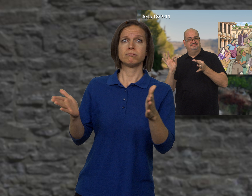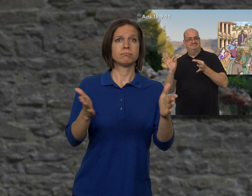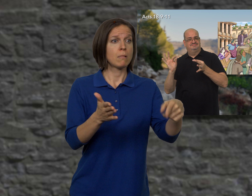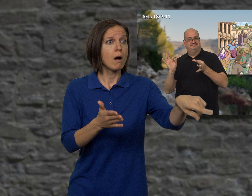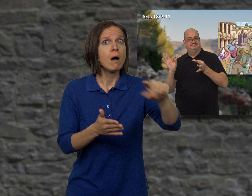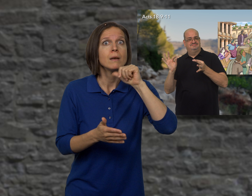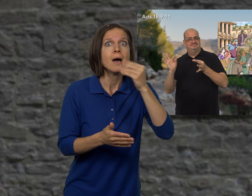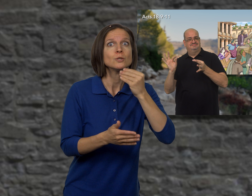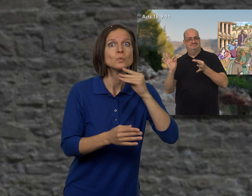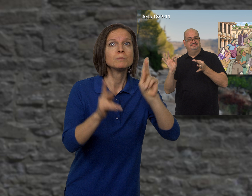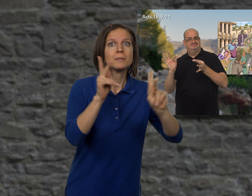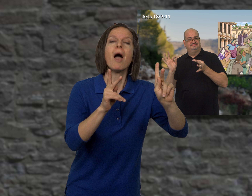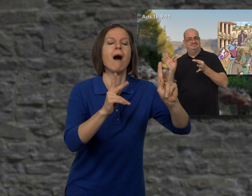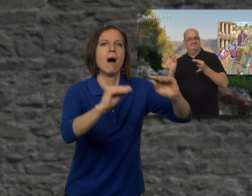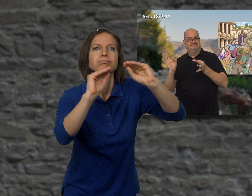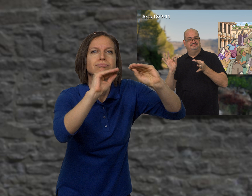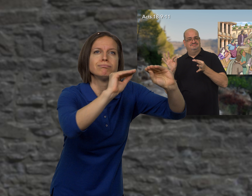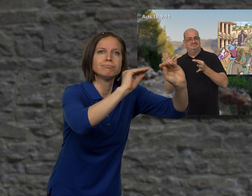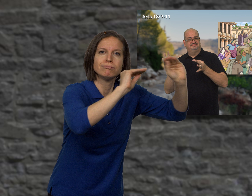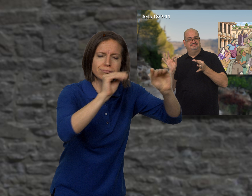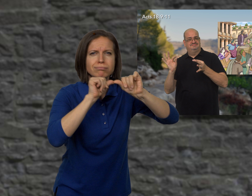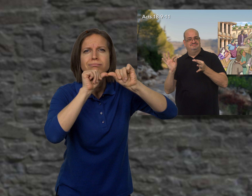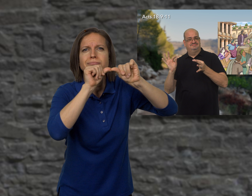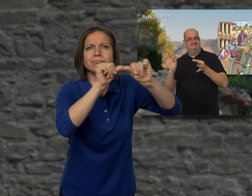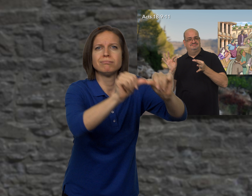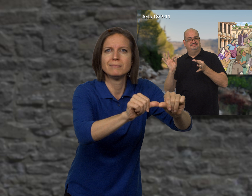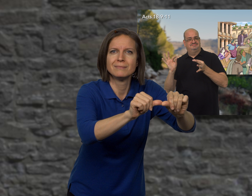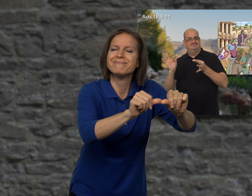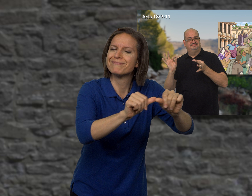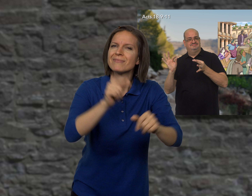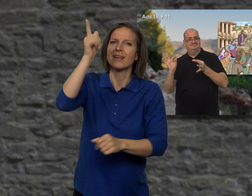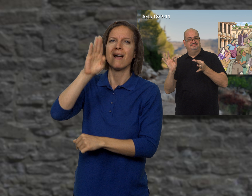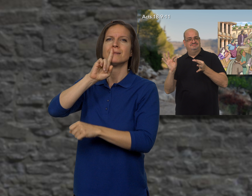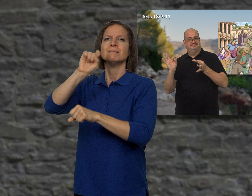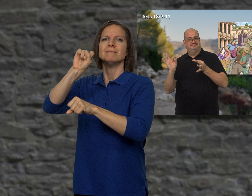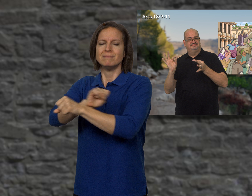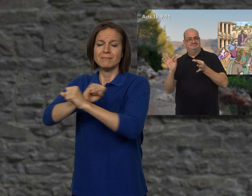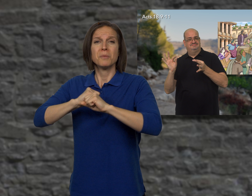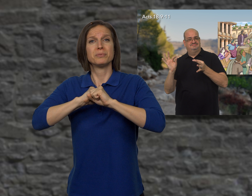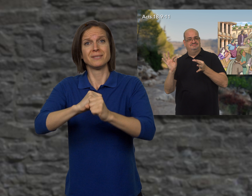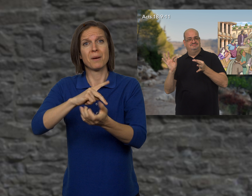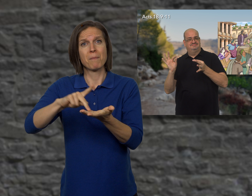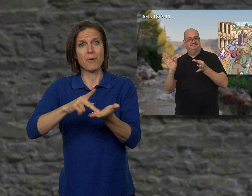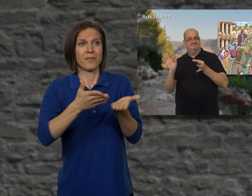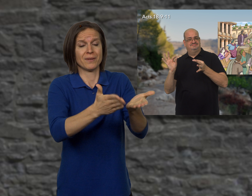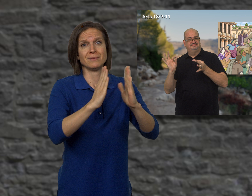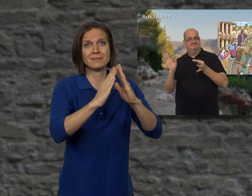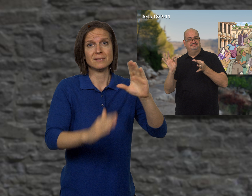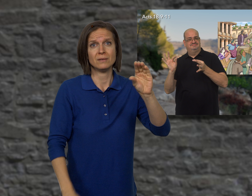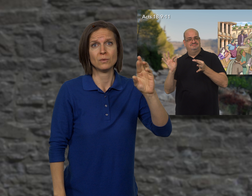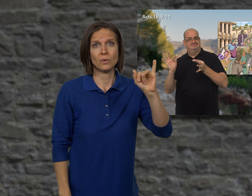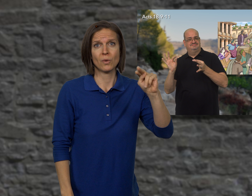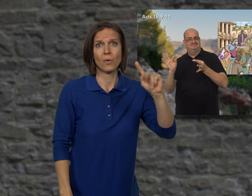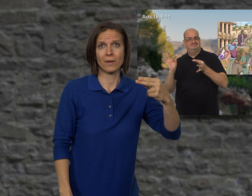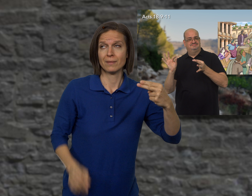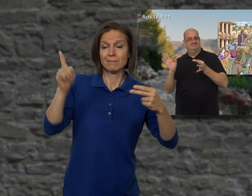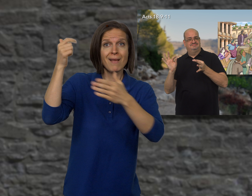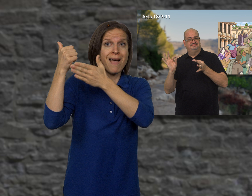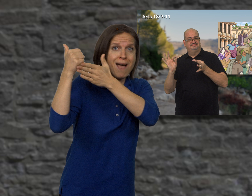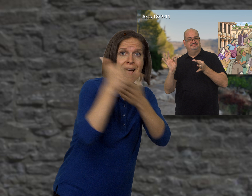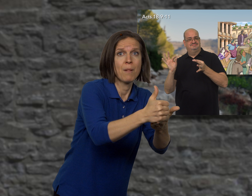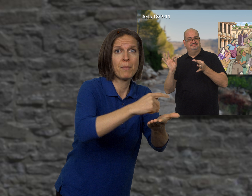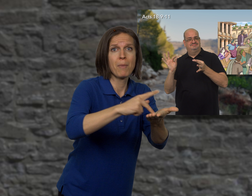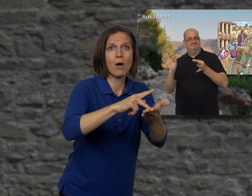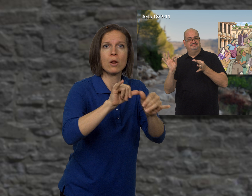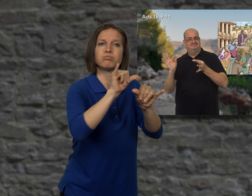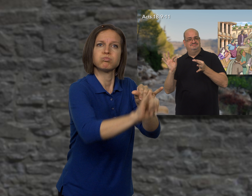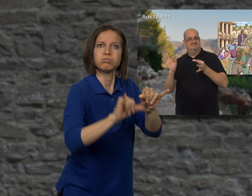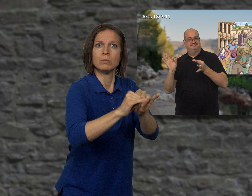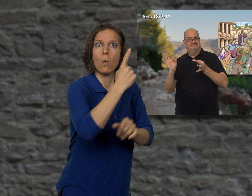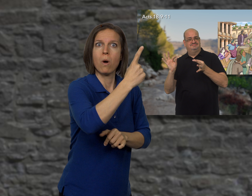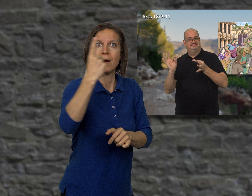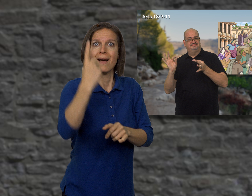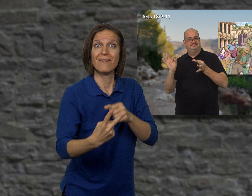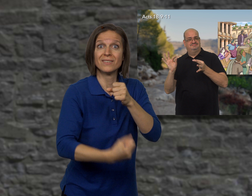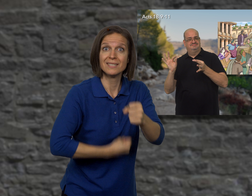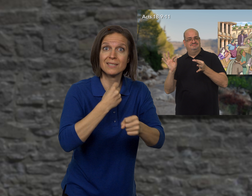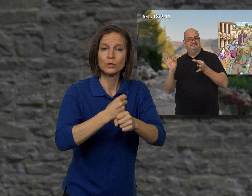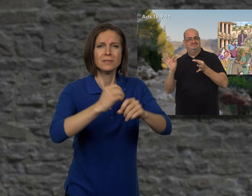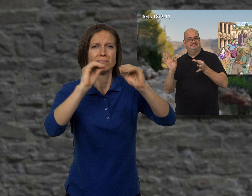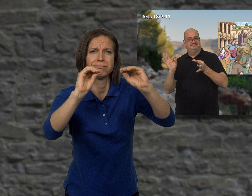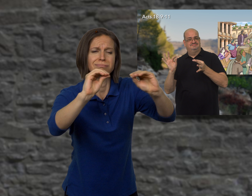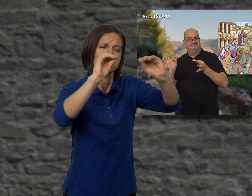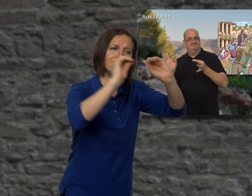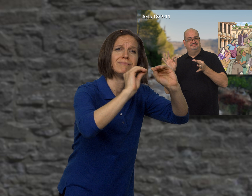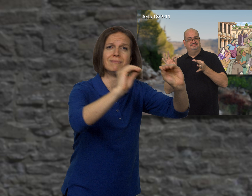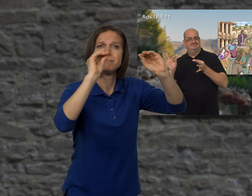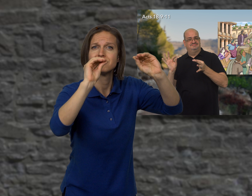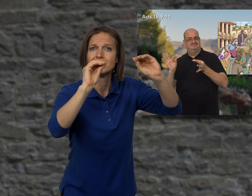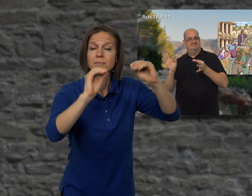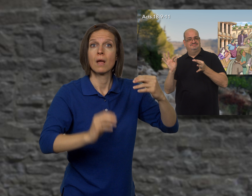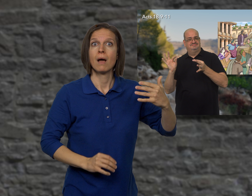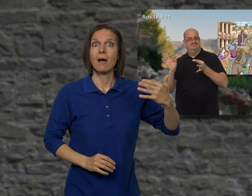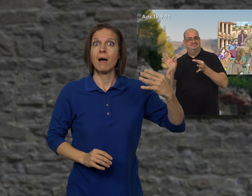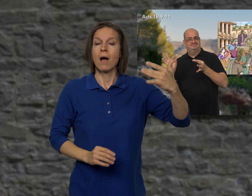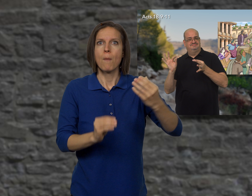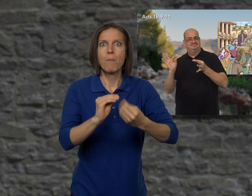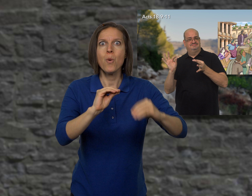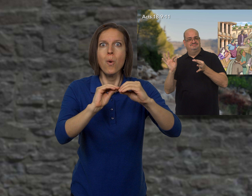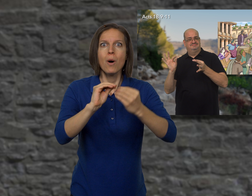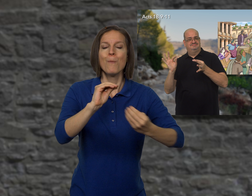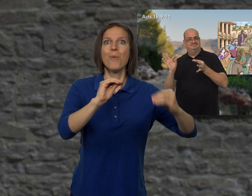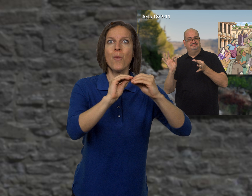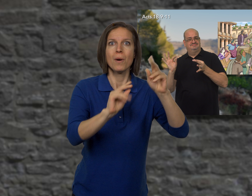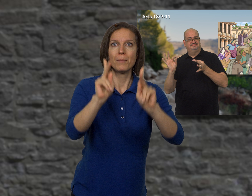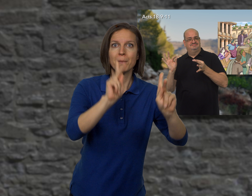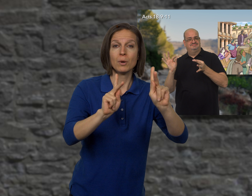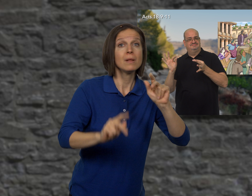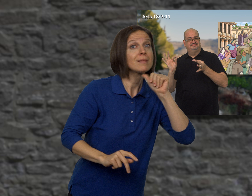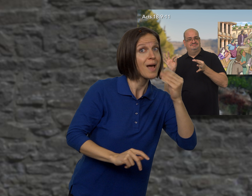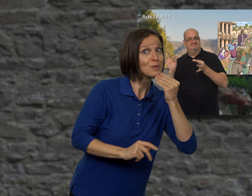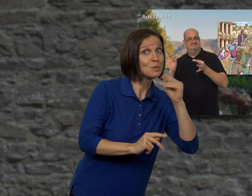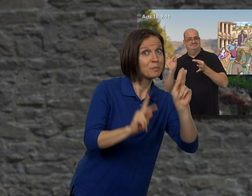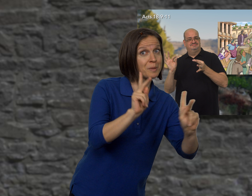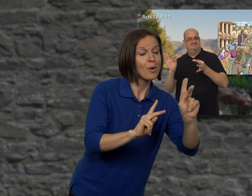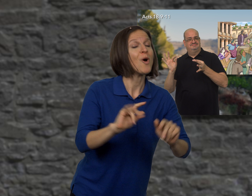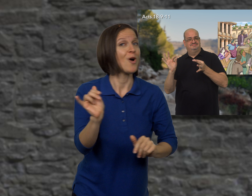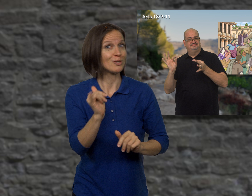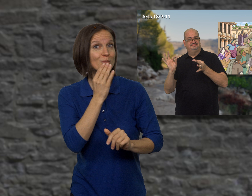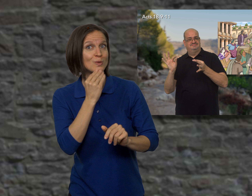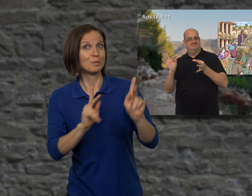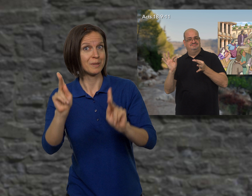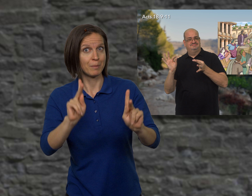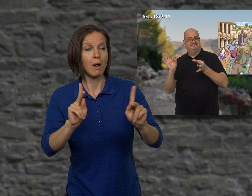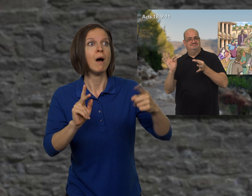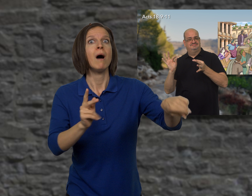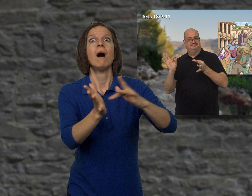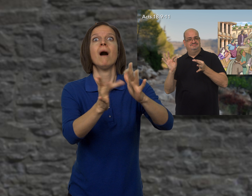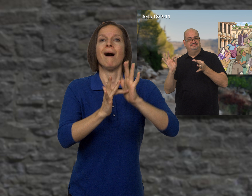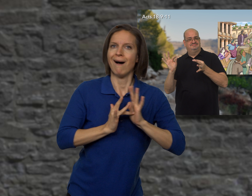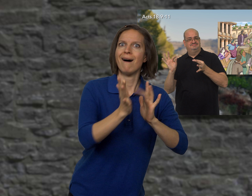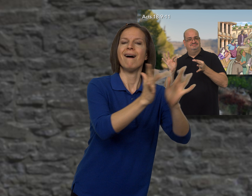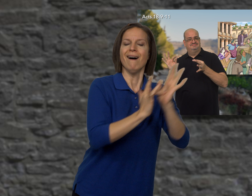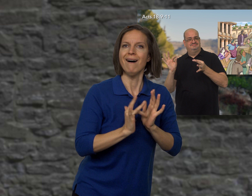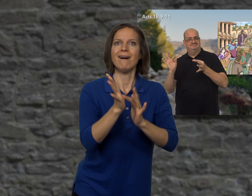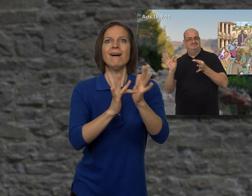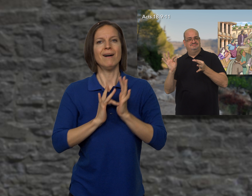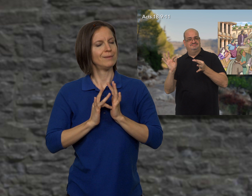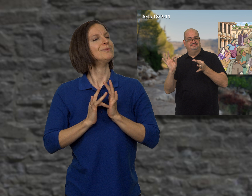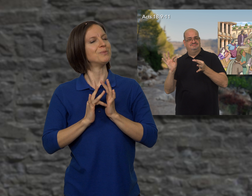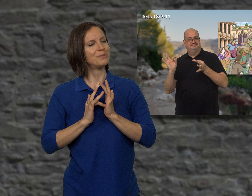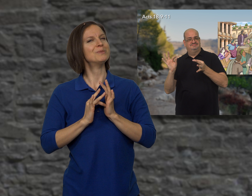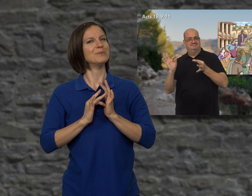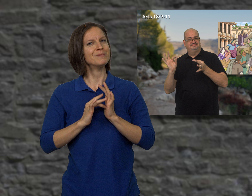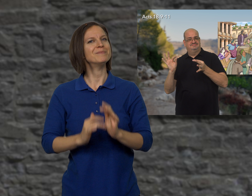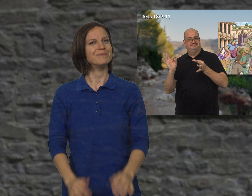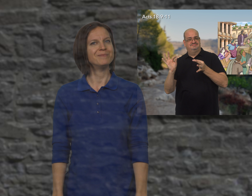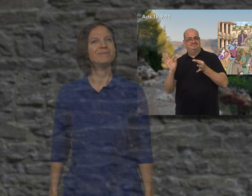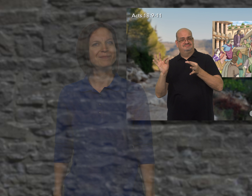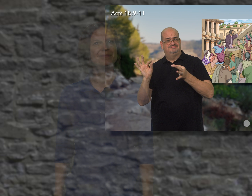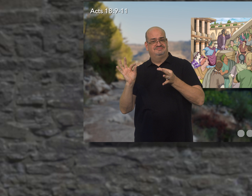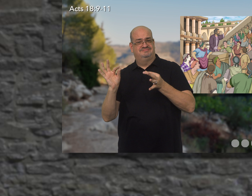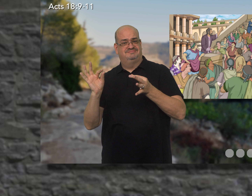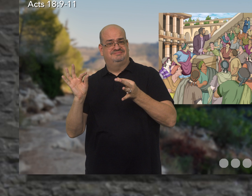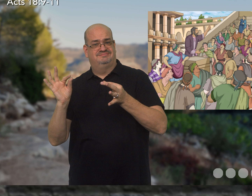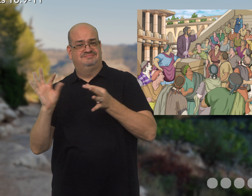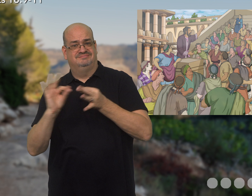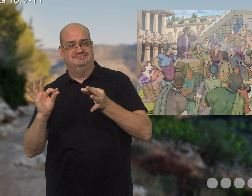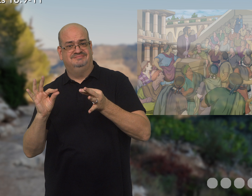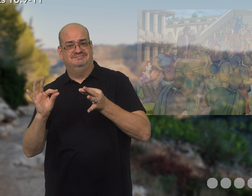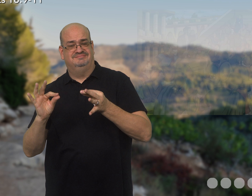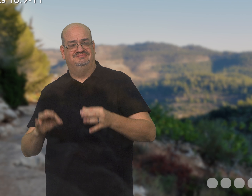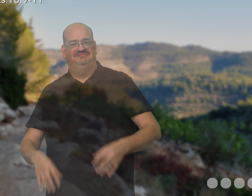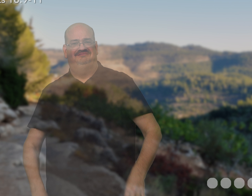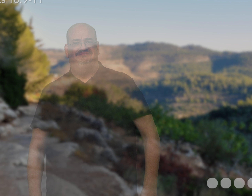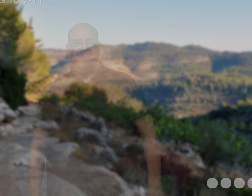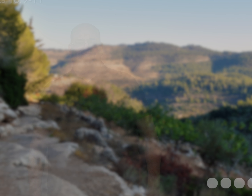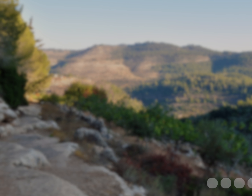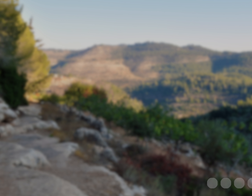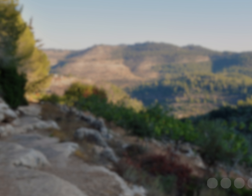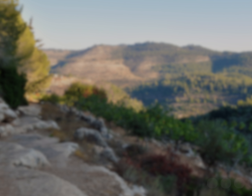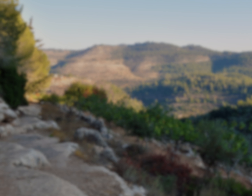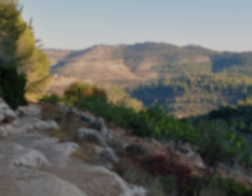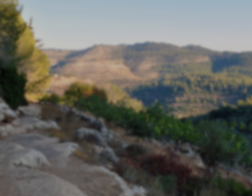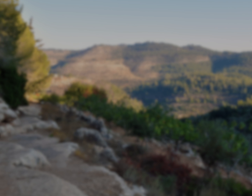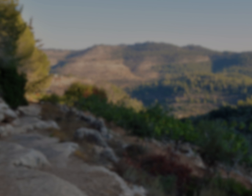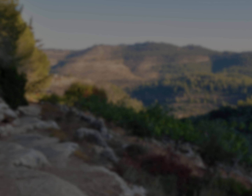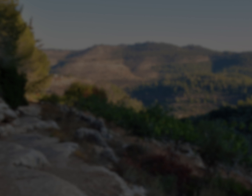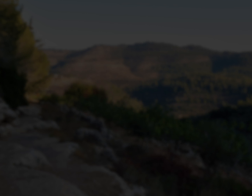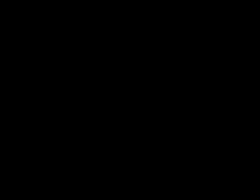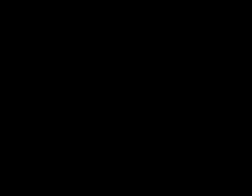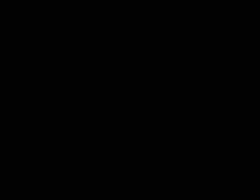So Paul stayed for a year and a half, teaching the word of God among the Corinthians.